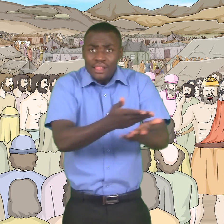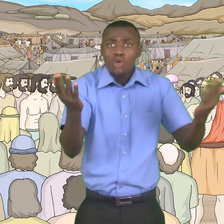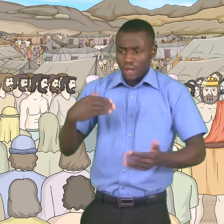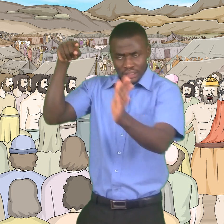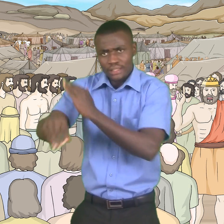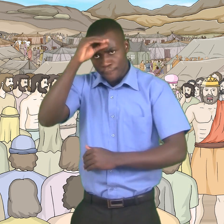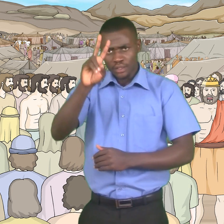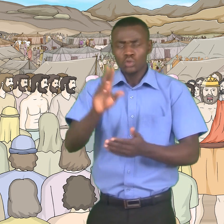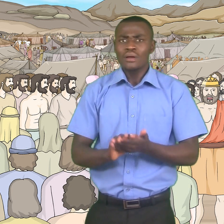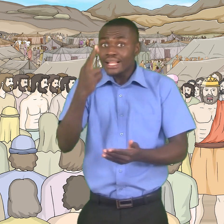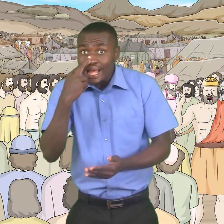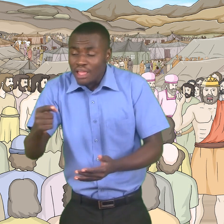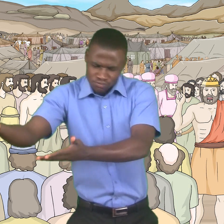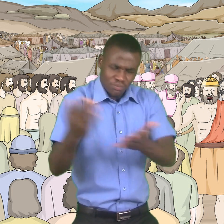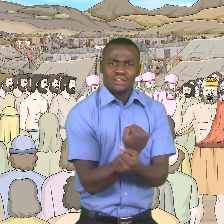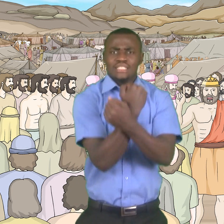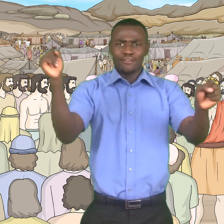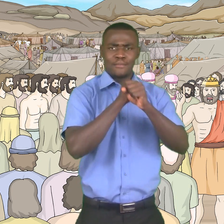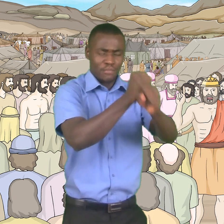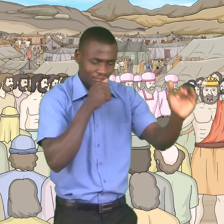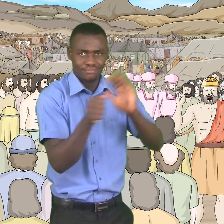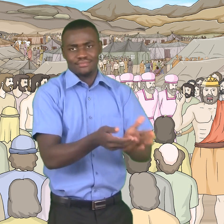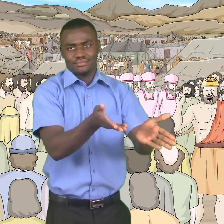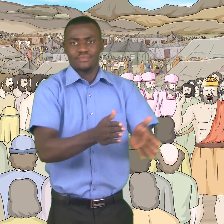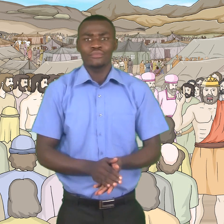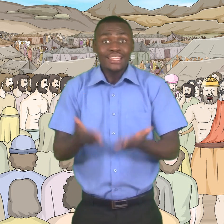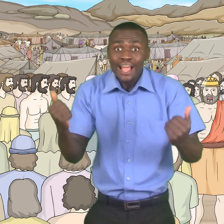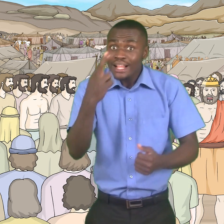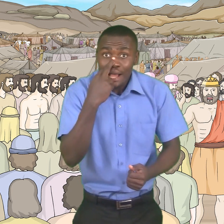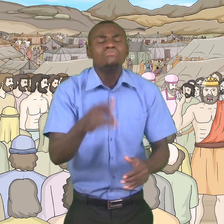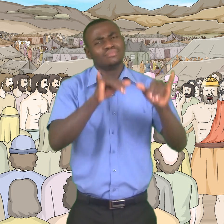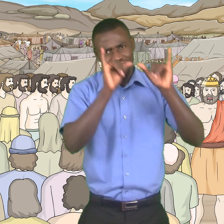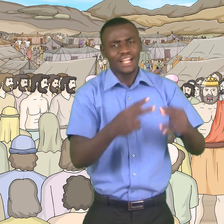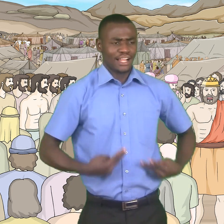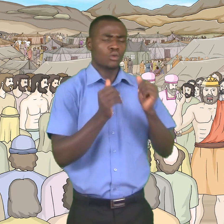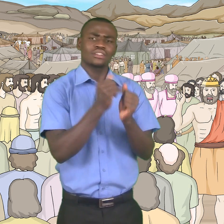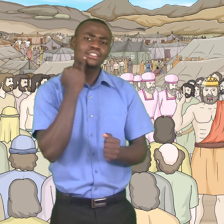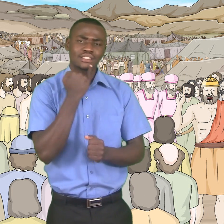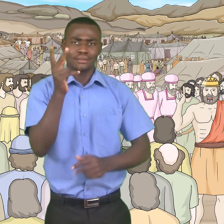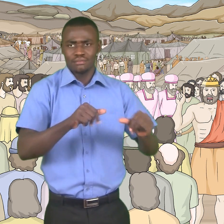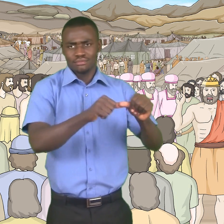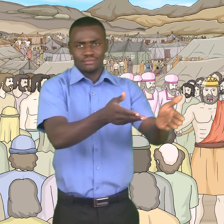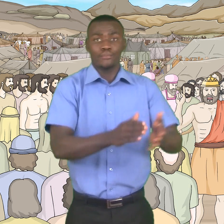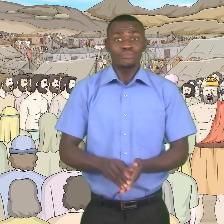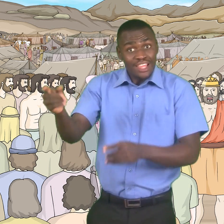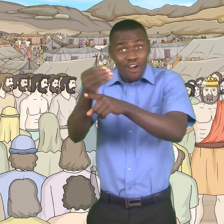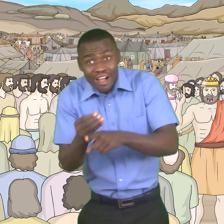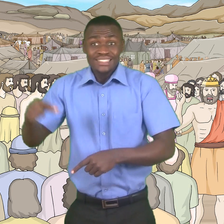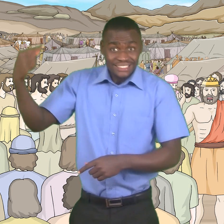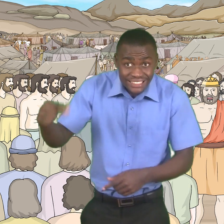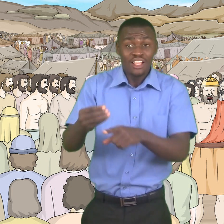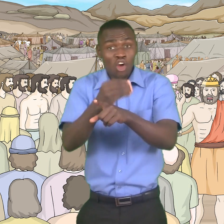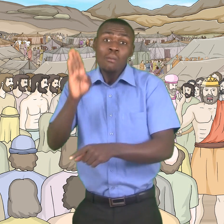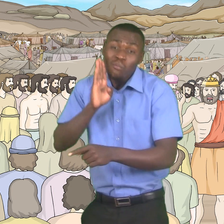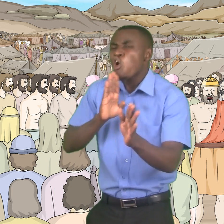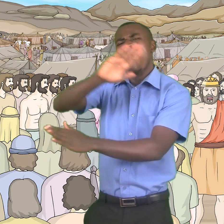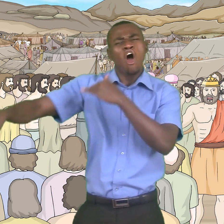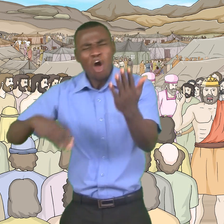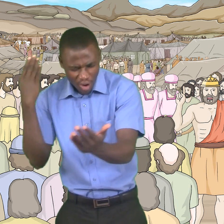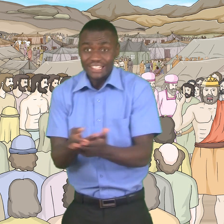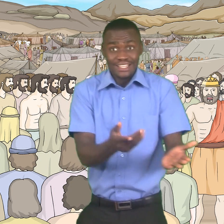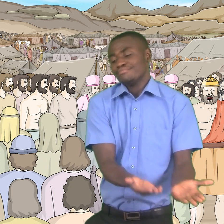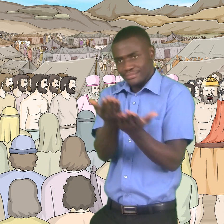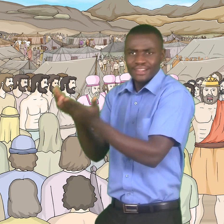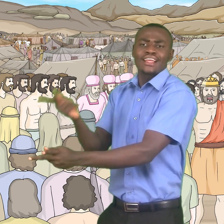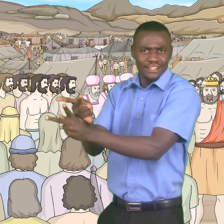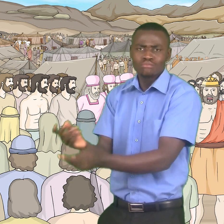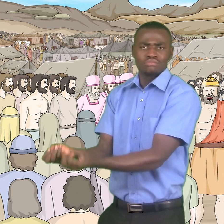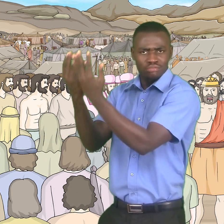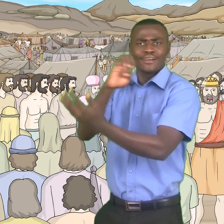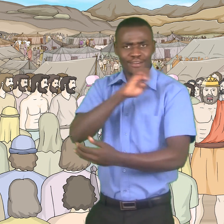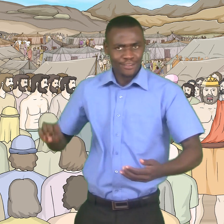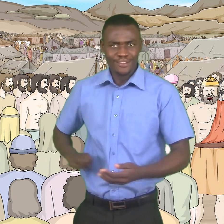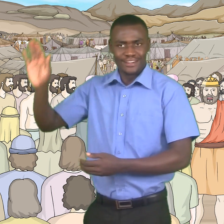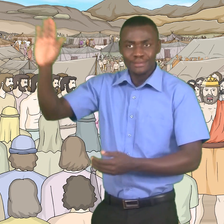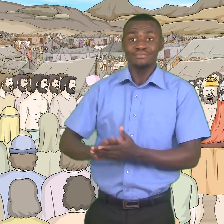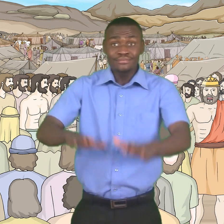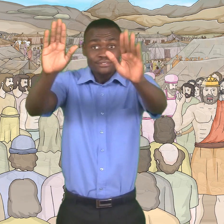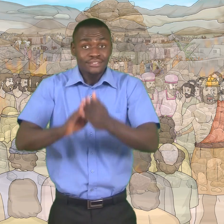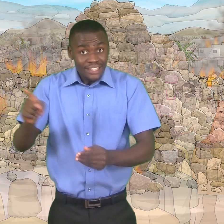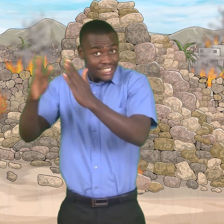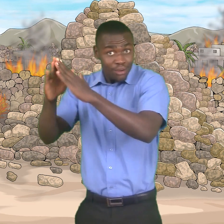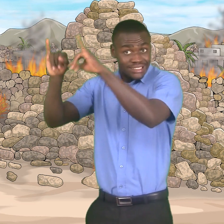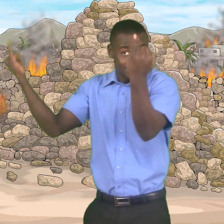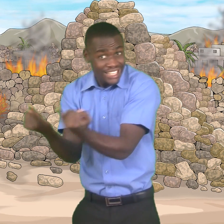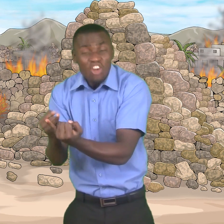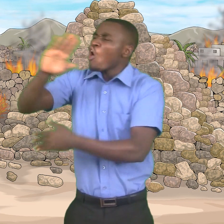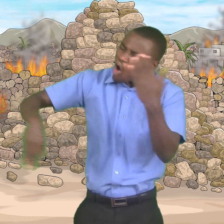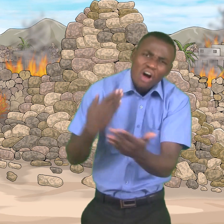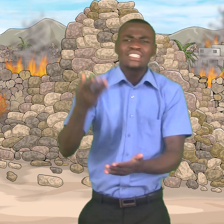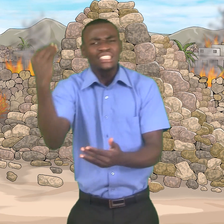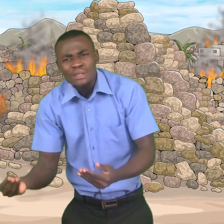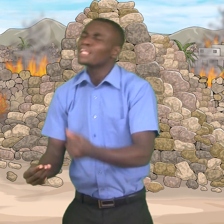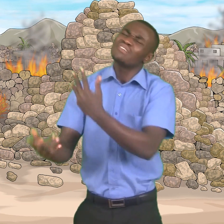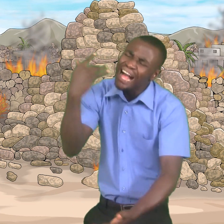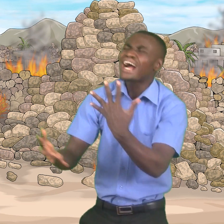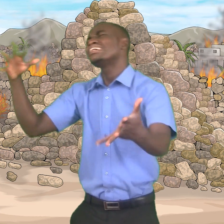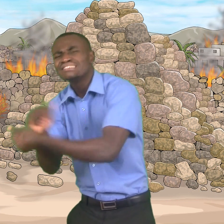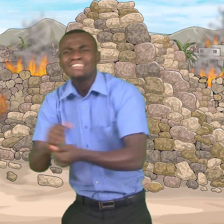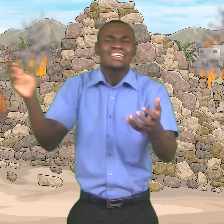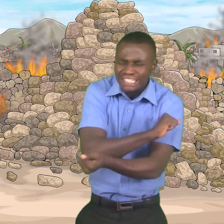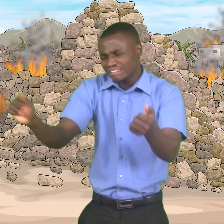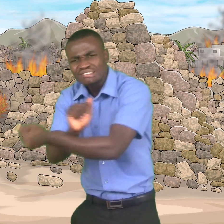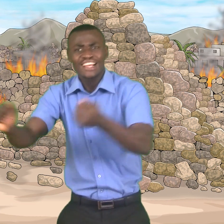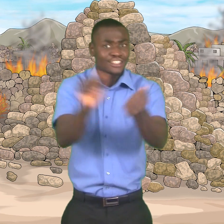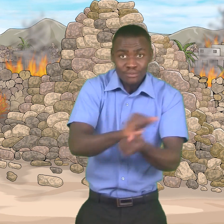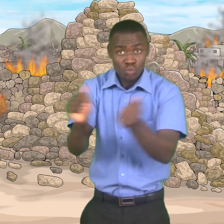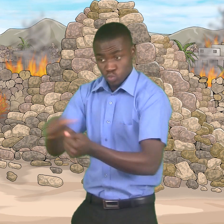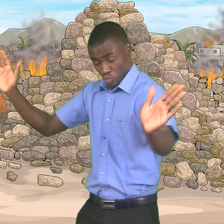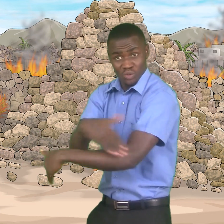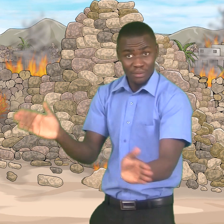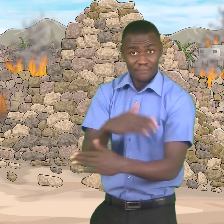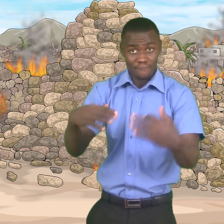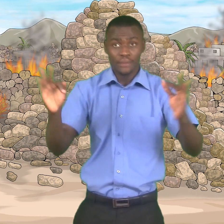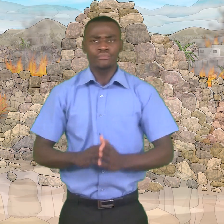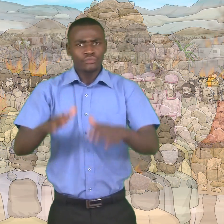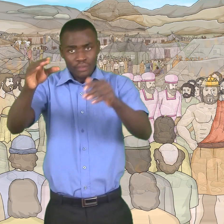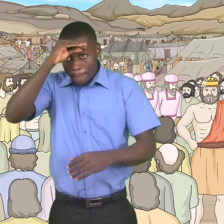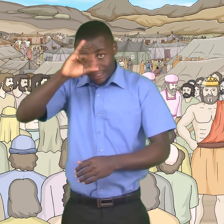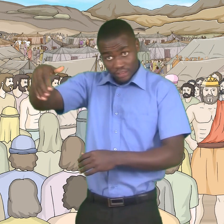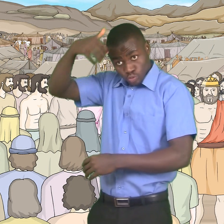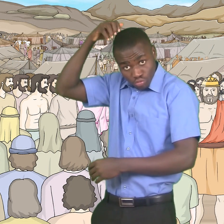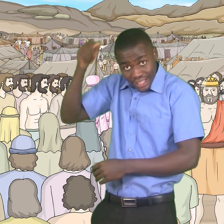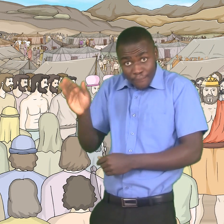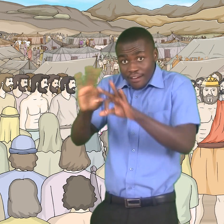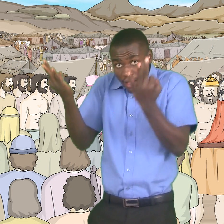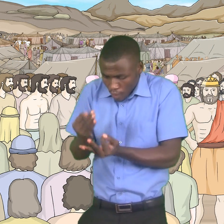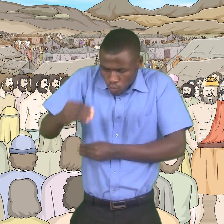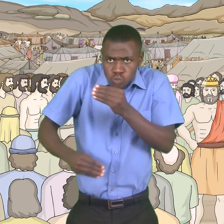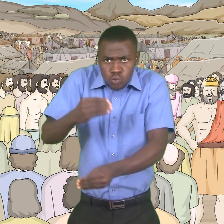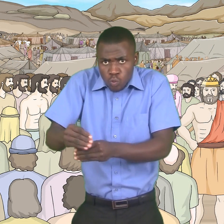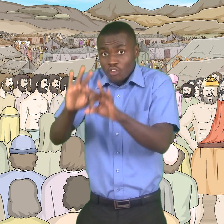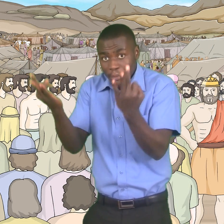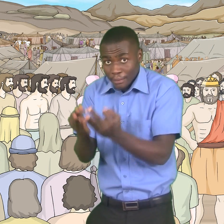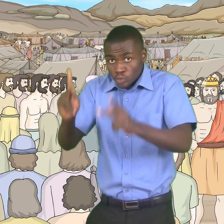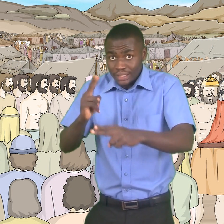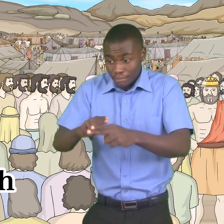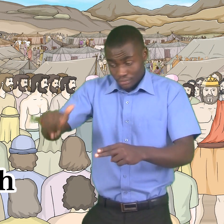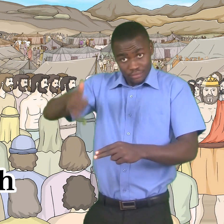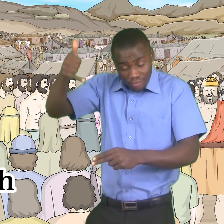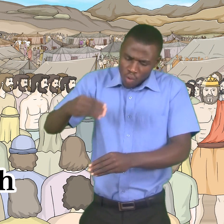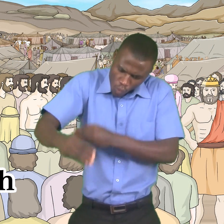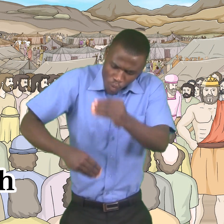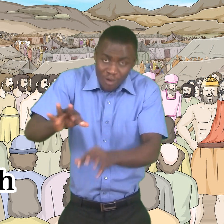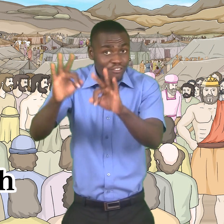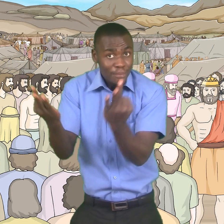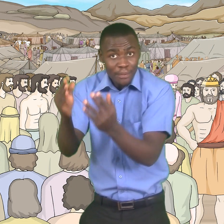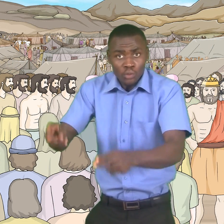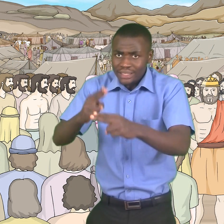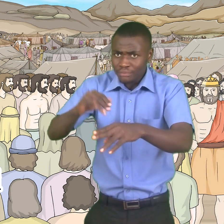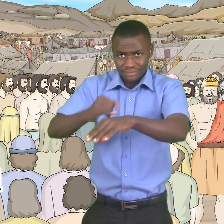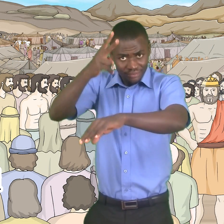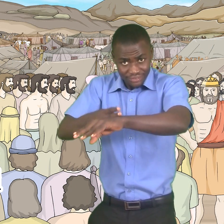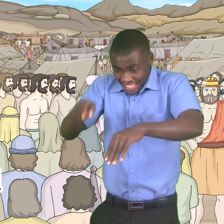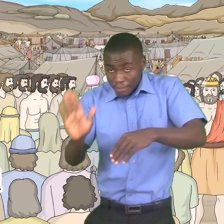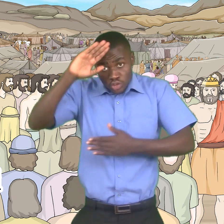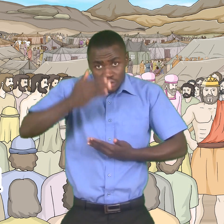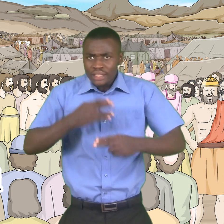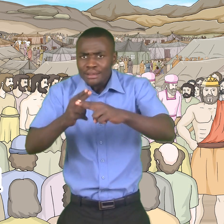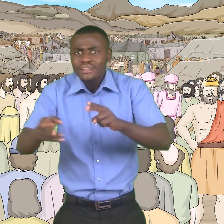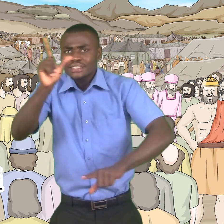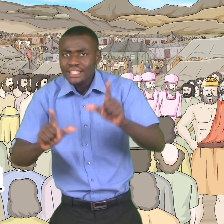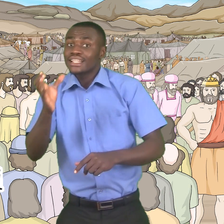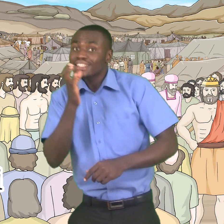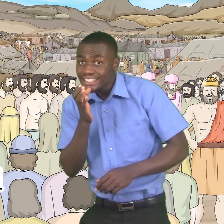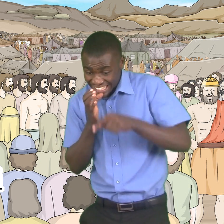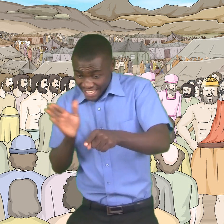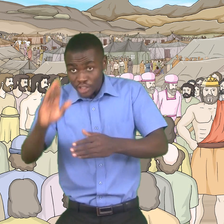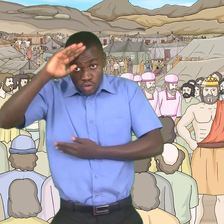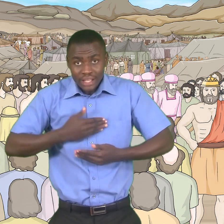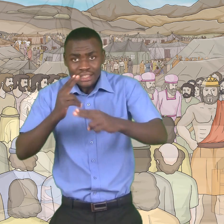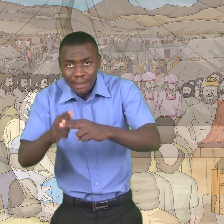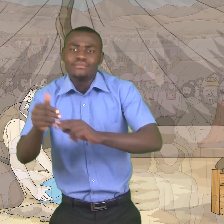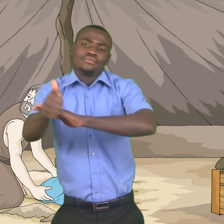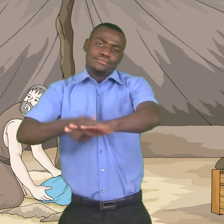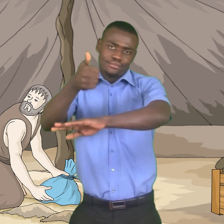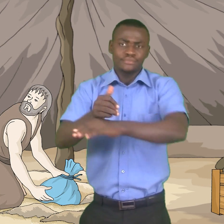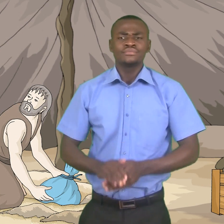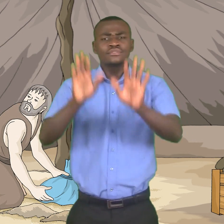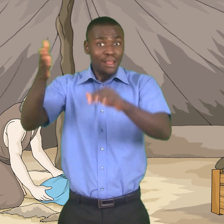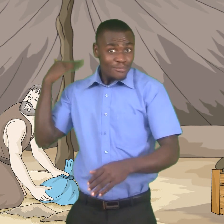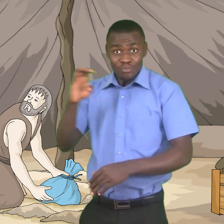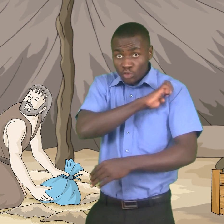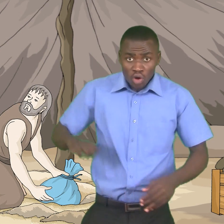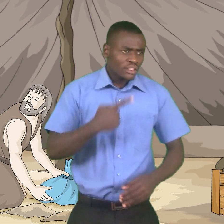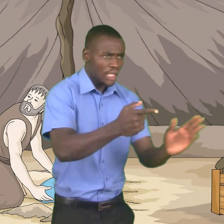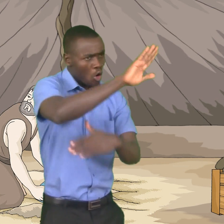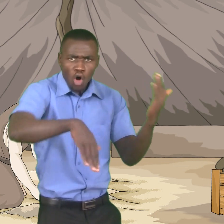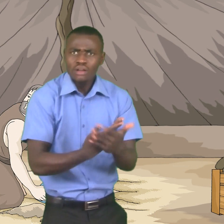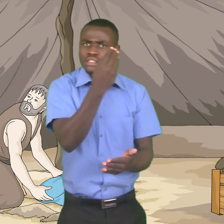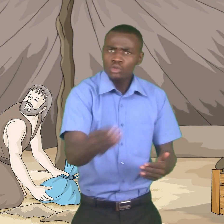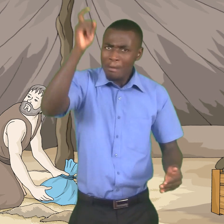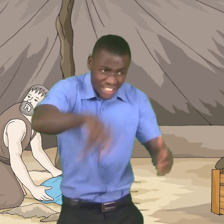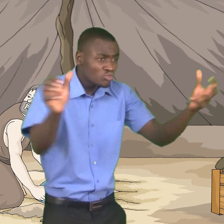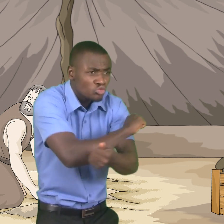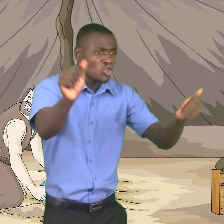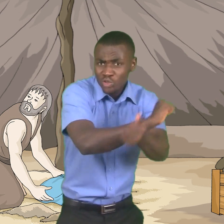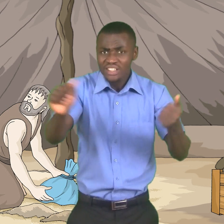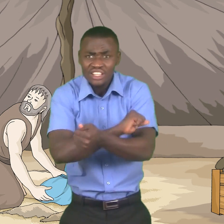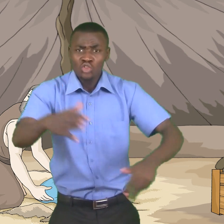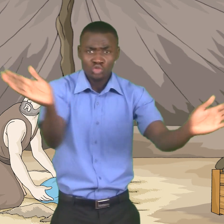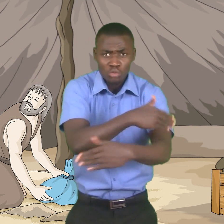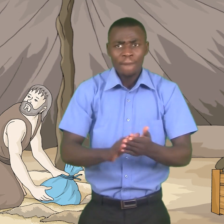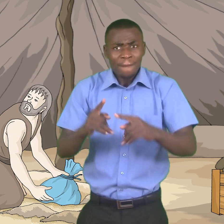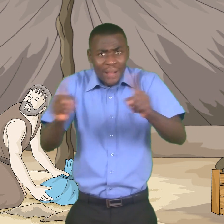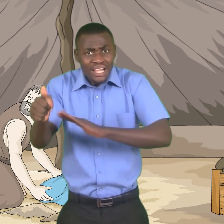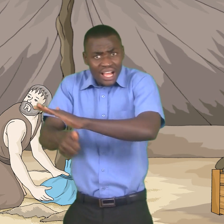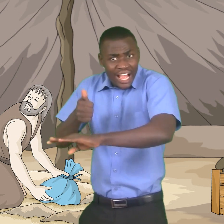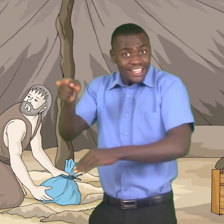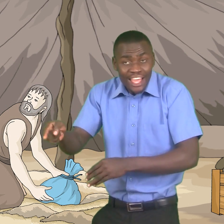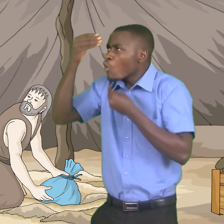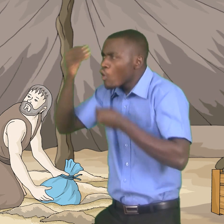However, they put the silver and gold and articles of bronze and iron into the treasury of the LORD’s house. And Joshua spared Rahab the prostitute, with her father’s household and all who belonged to her, because she hid the men Joshua had sent to spy out Jericho.